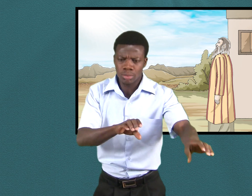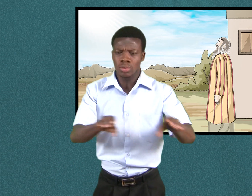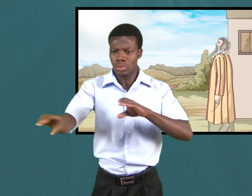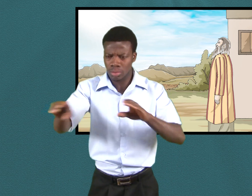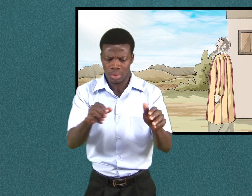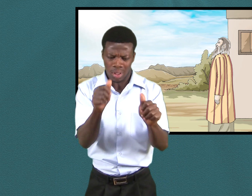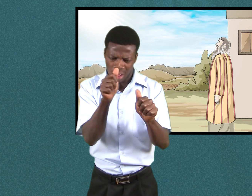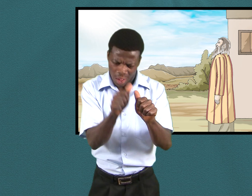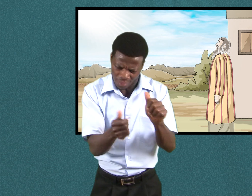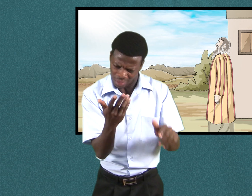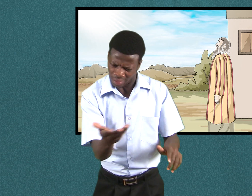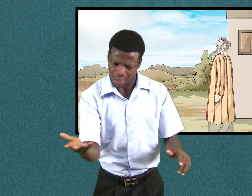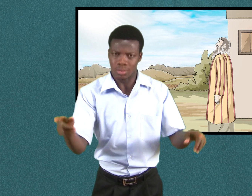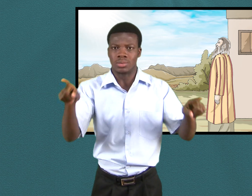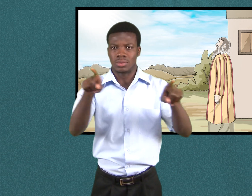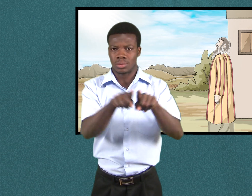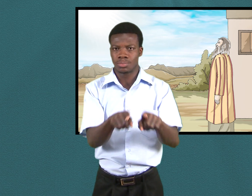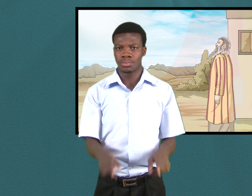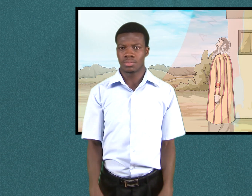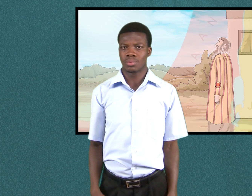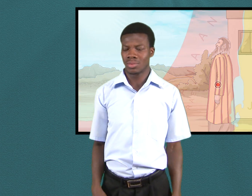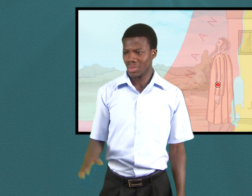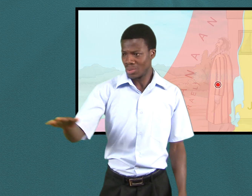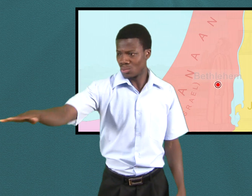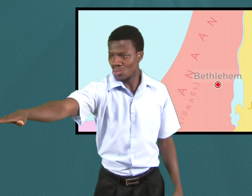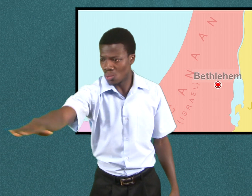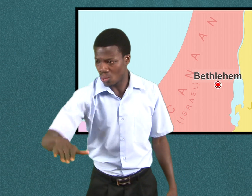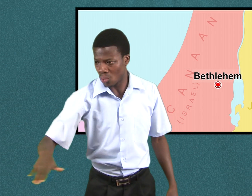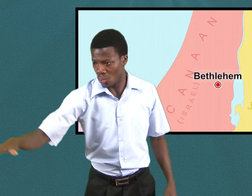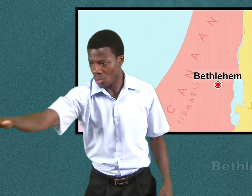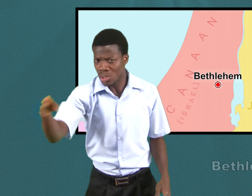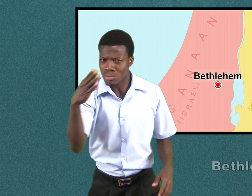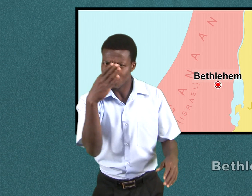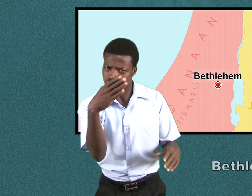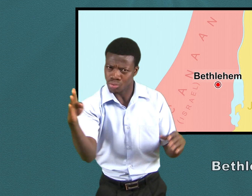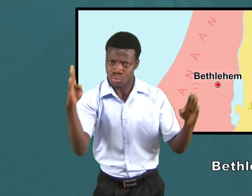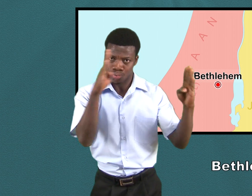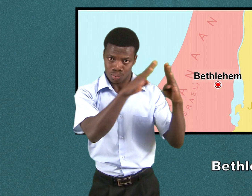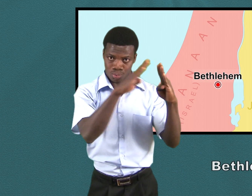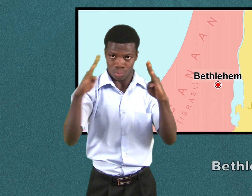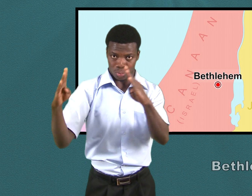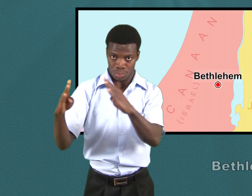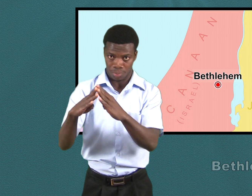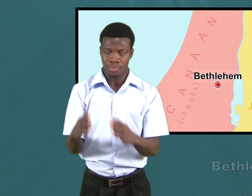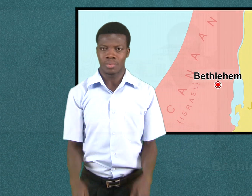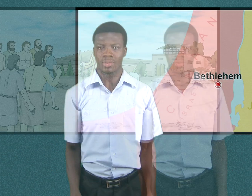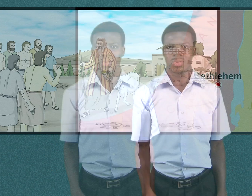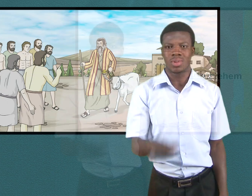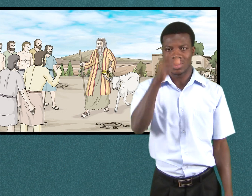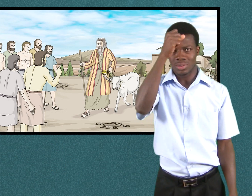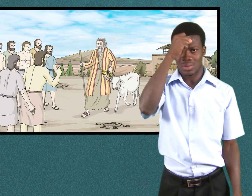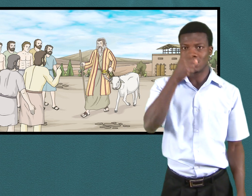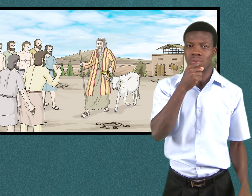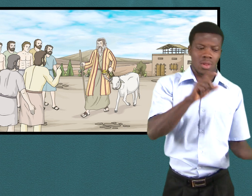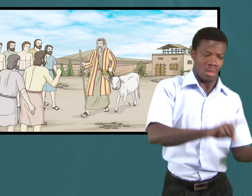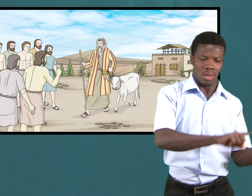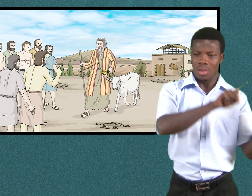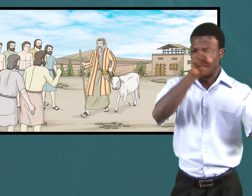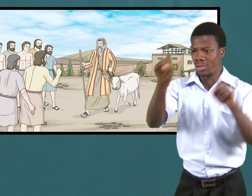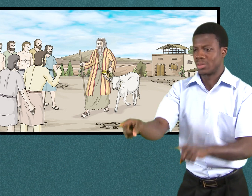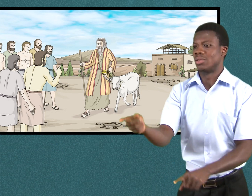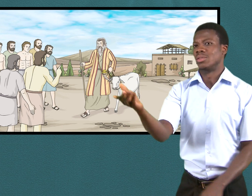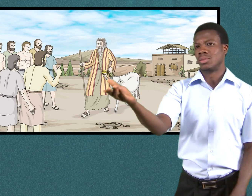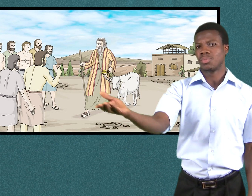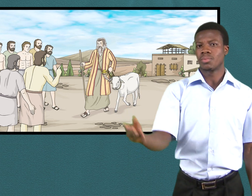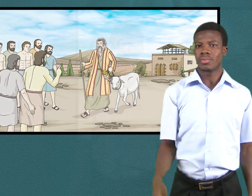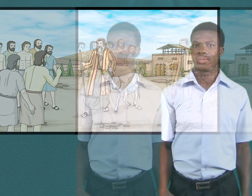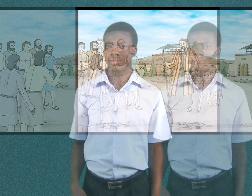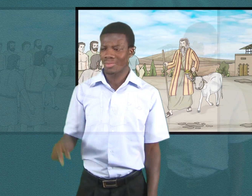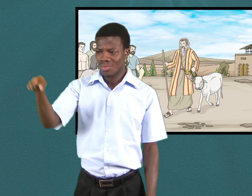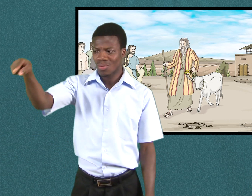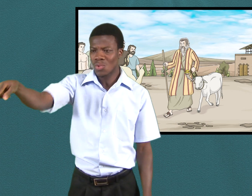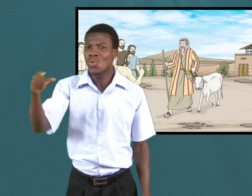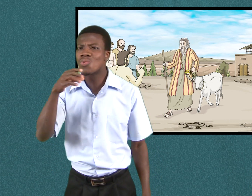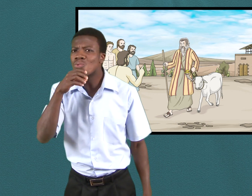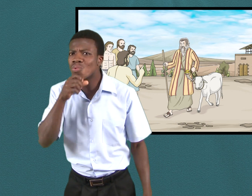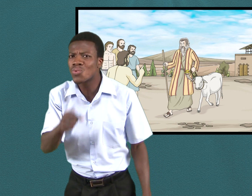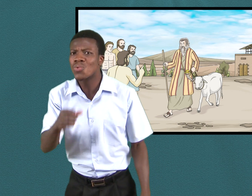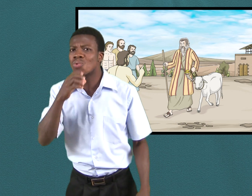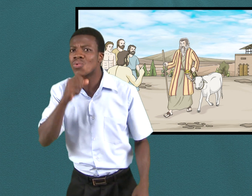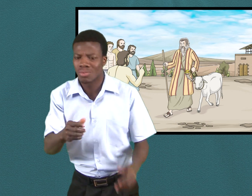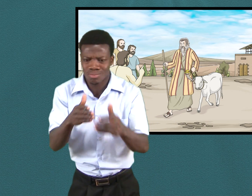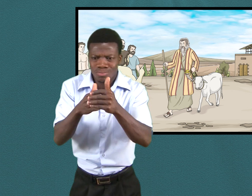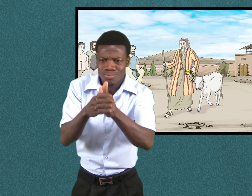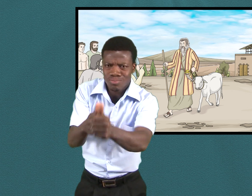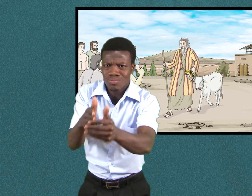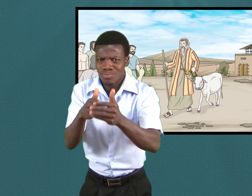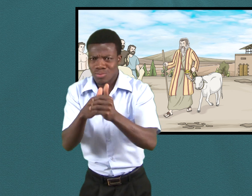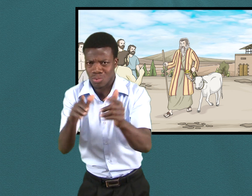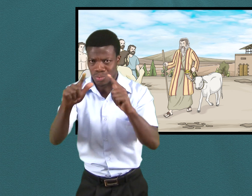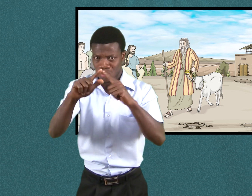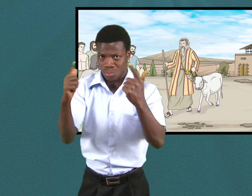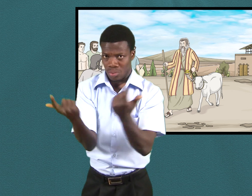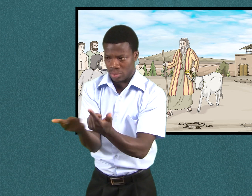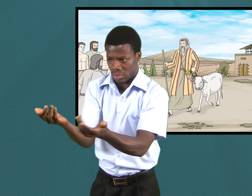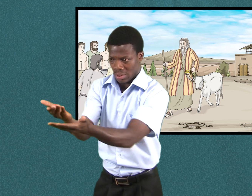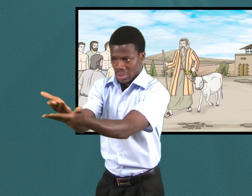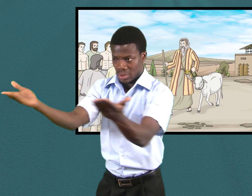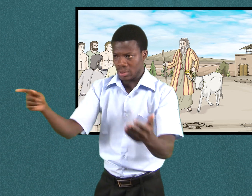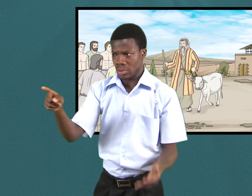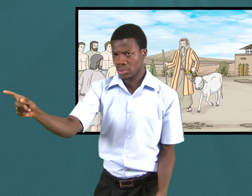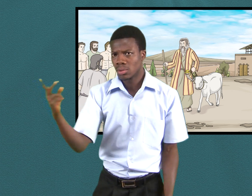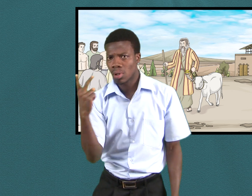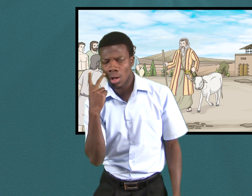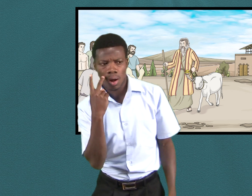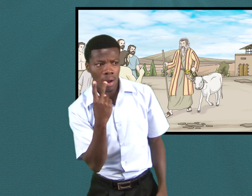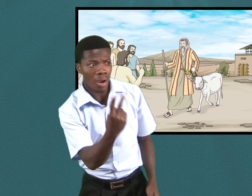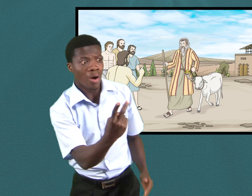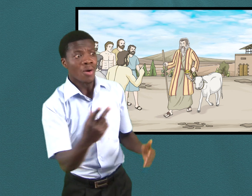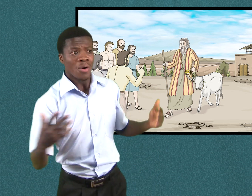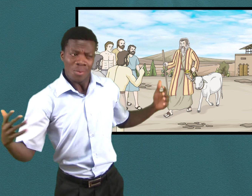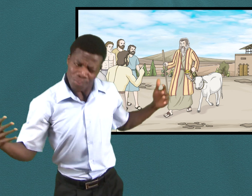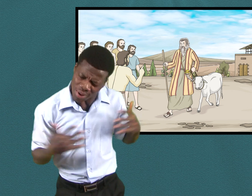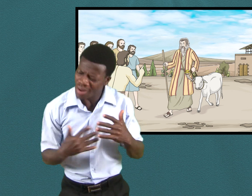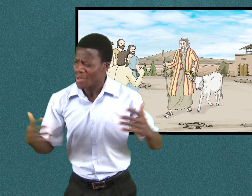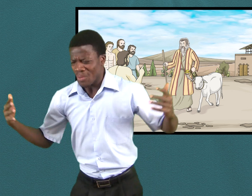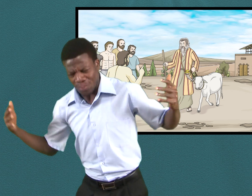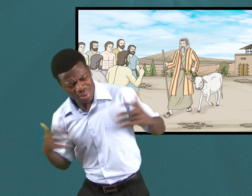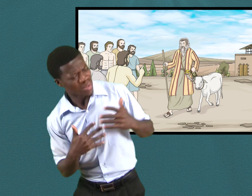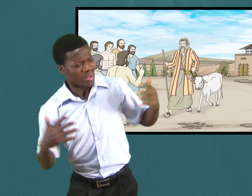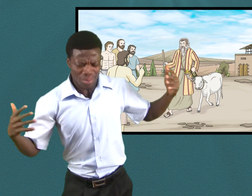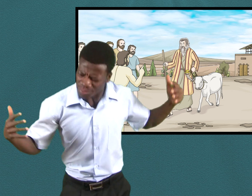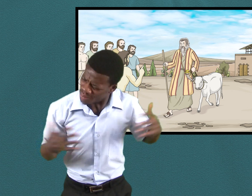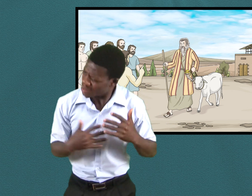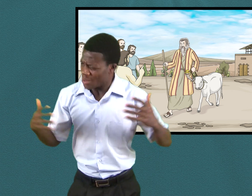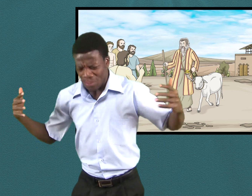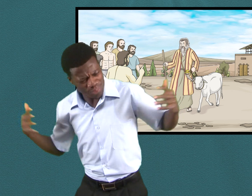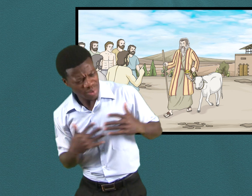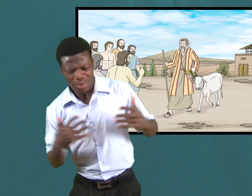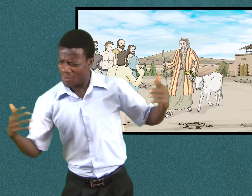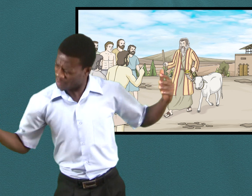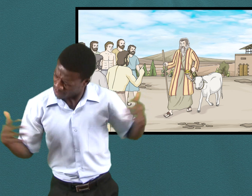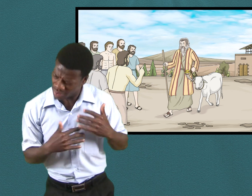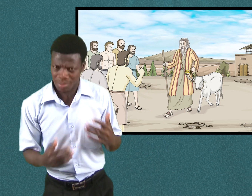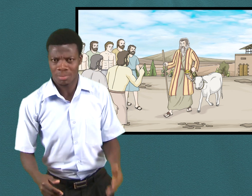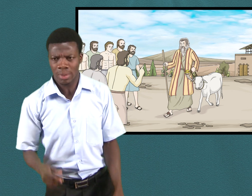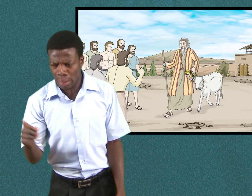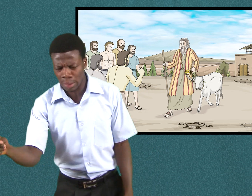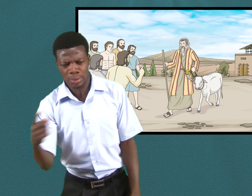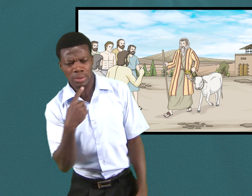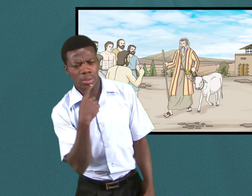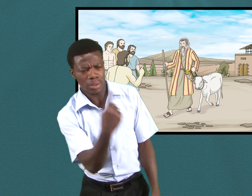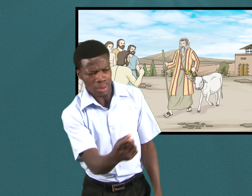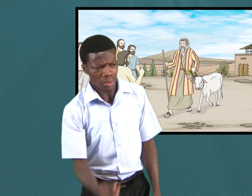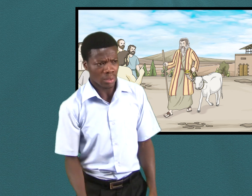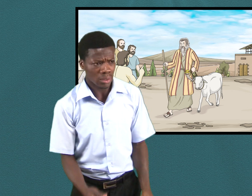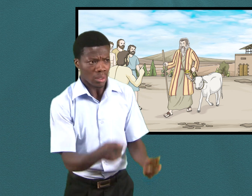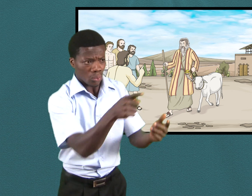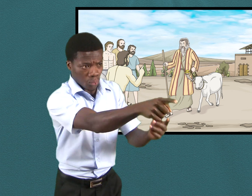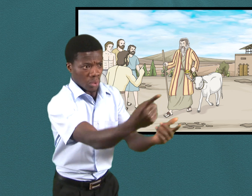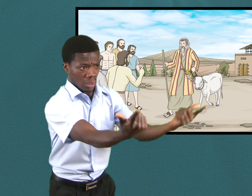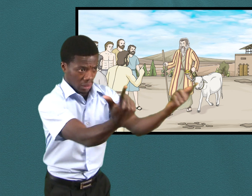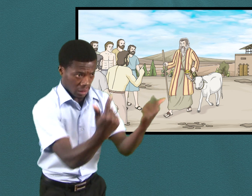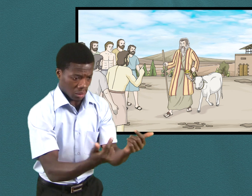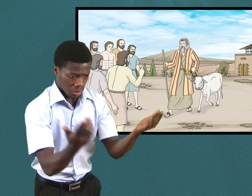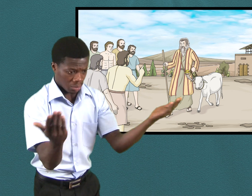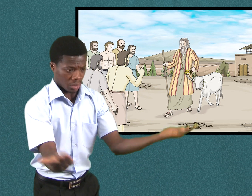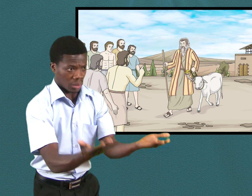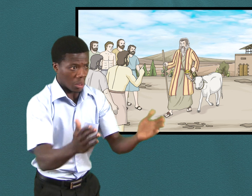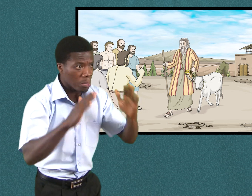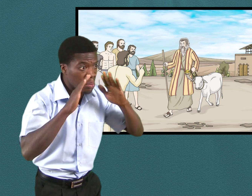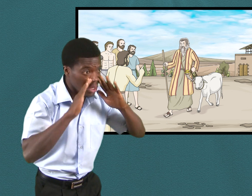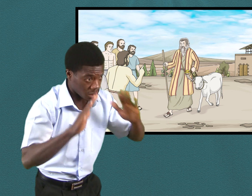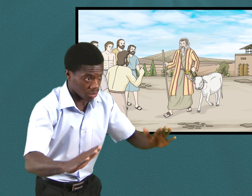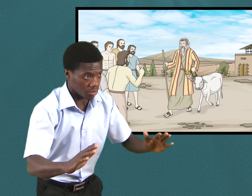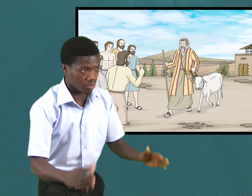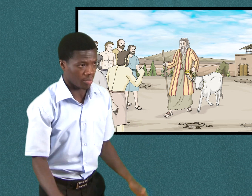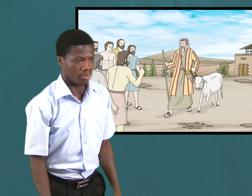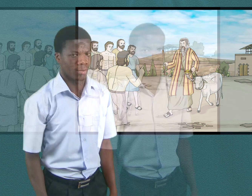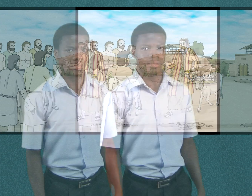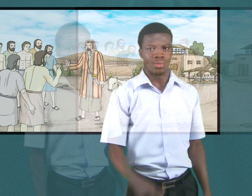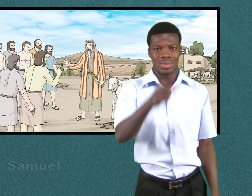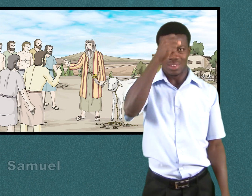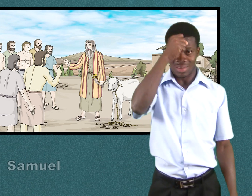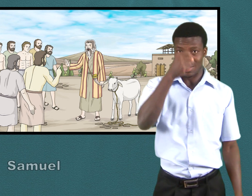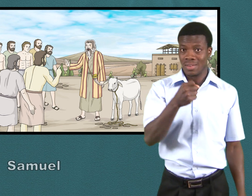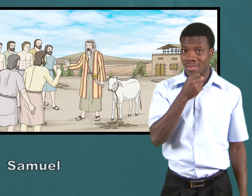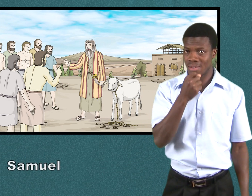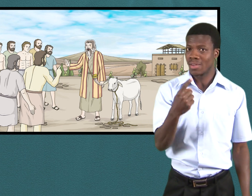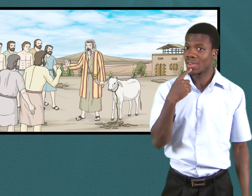So Samuel did what the LORD had said and went to Bethlehem. When the elders of the town met him, they trembled and asked, “Do you come in peace?”